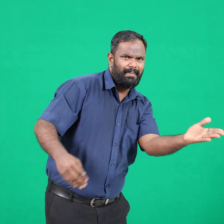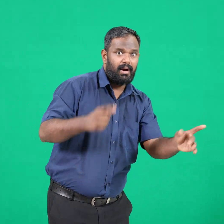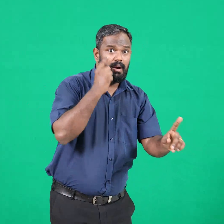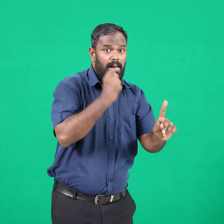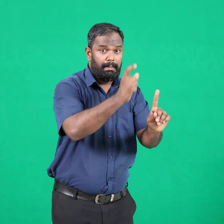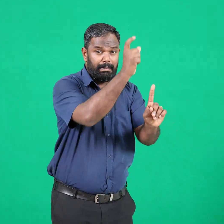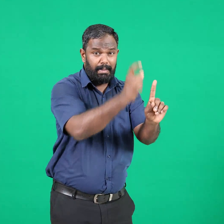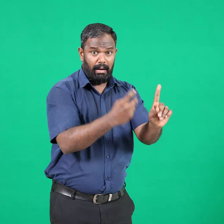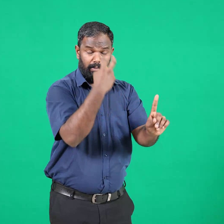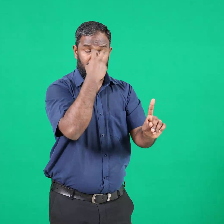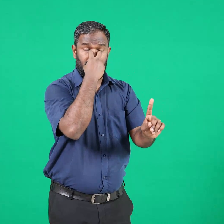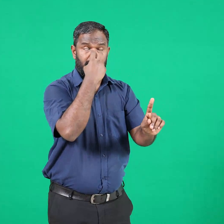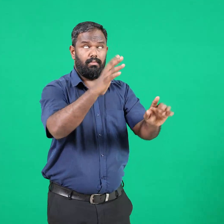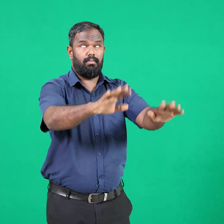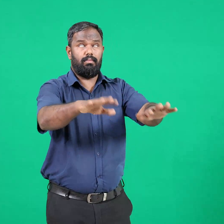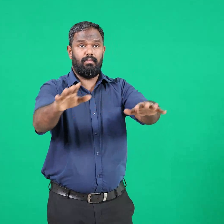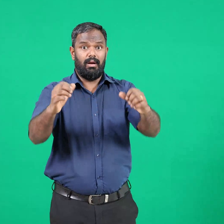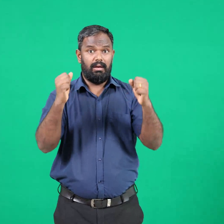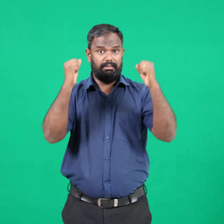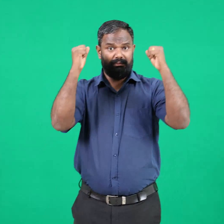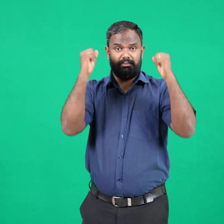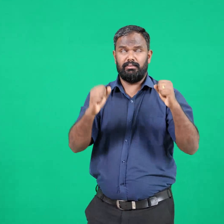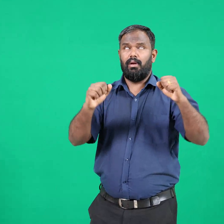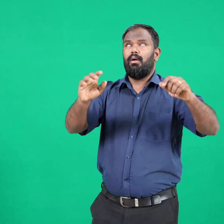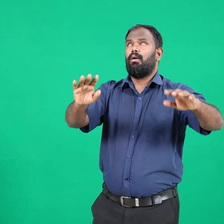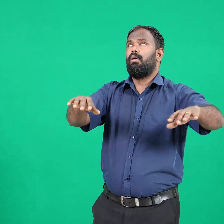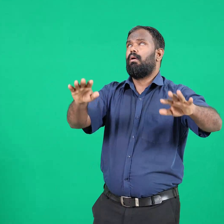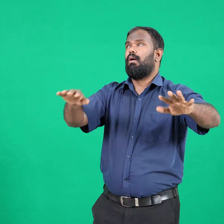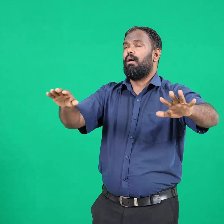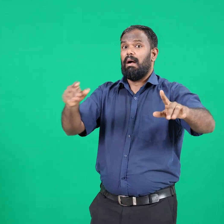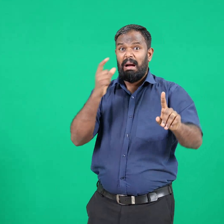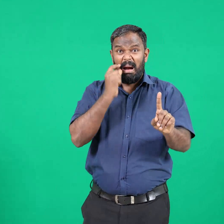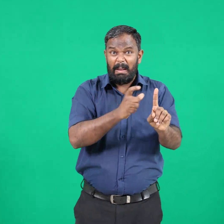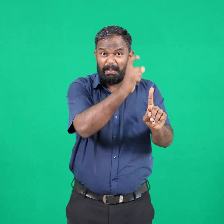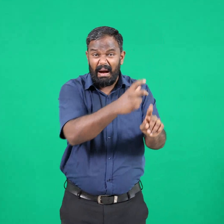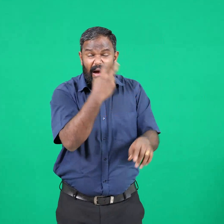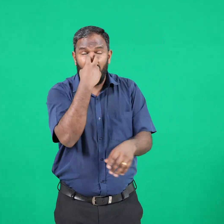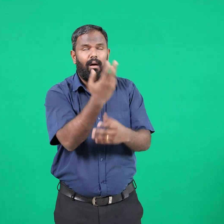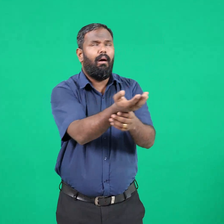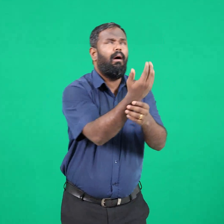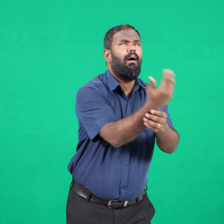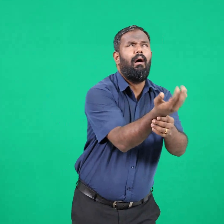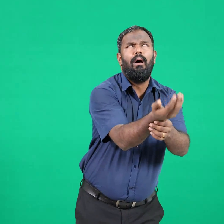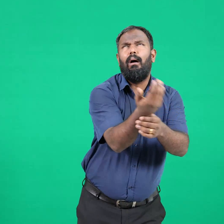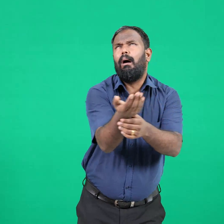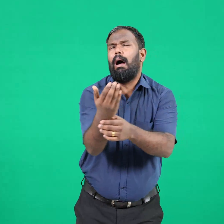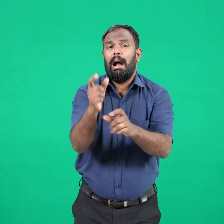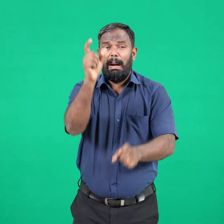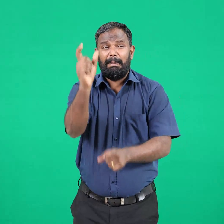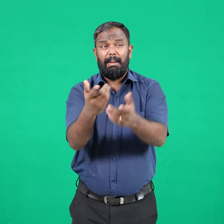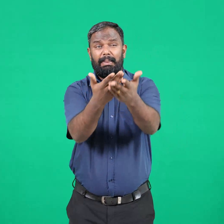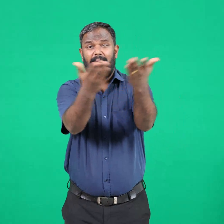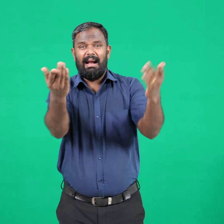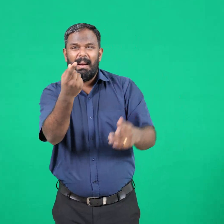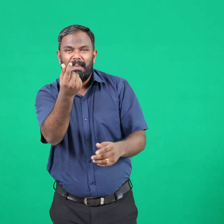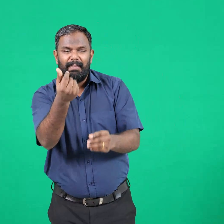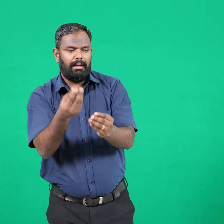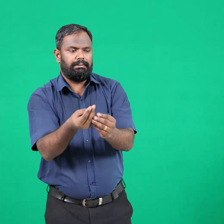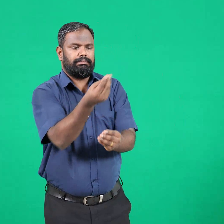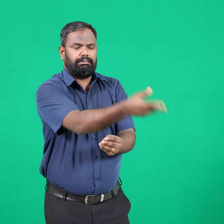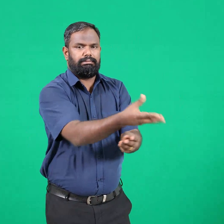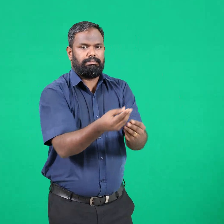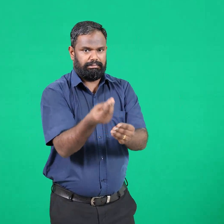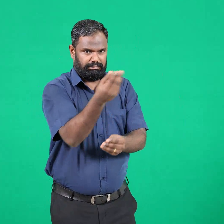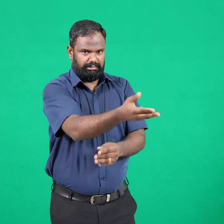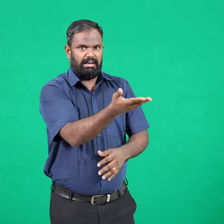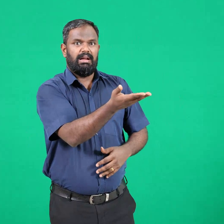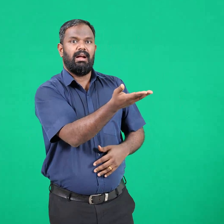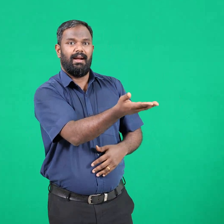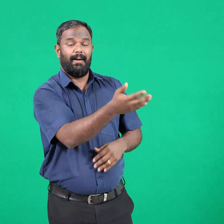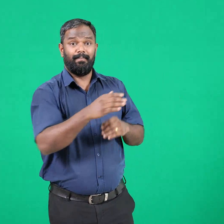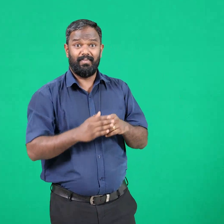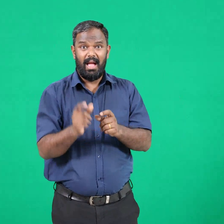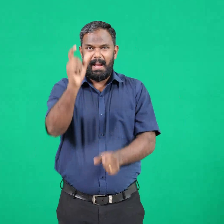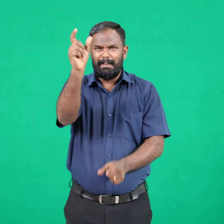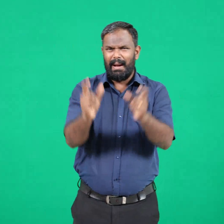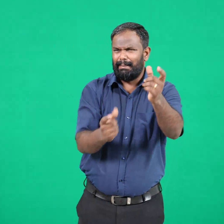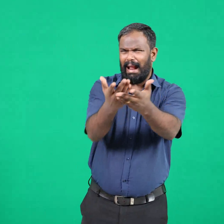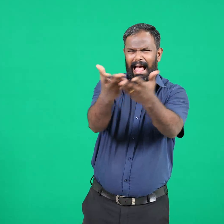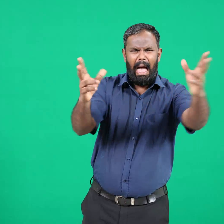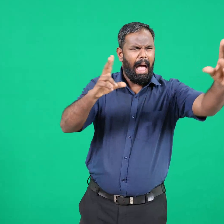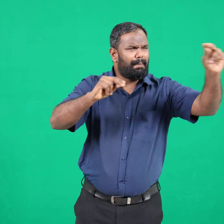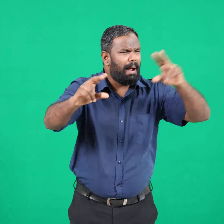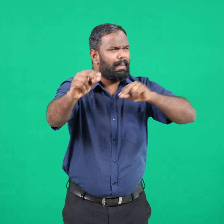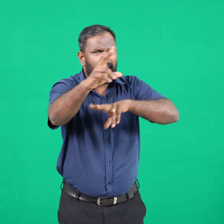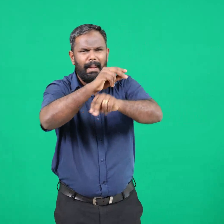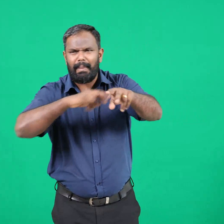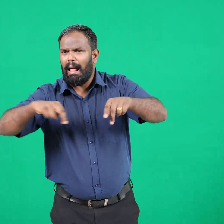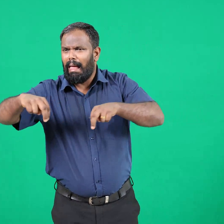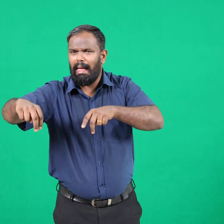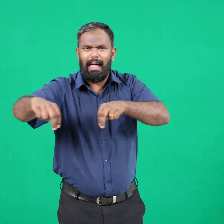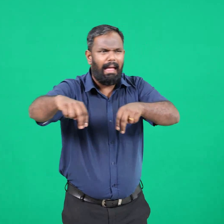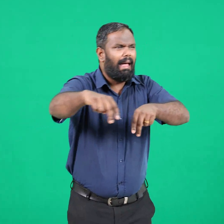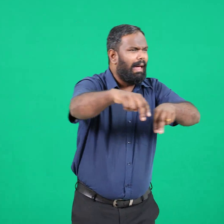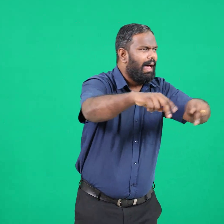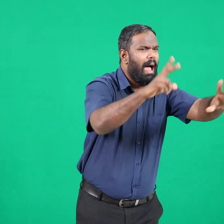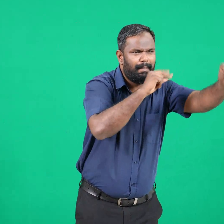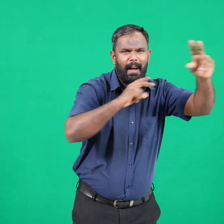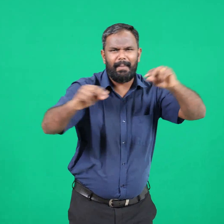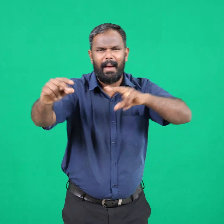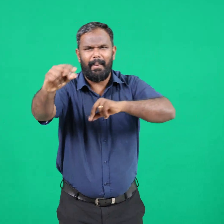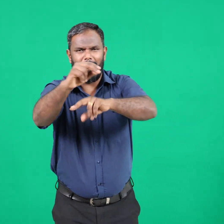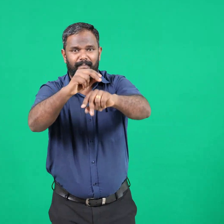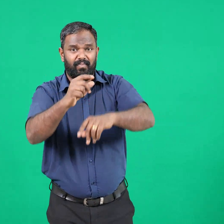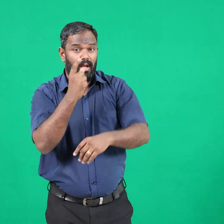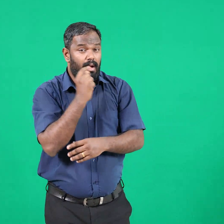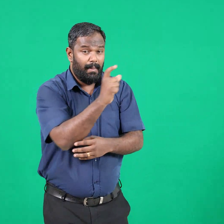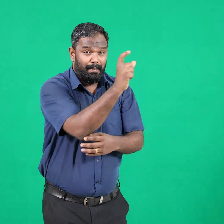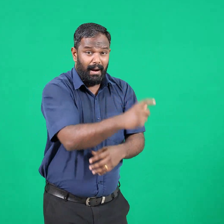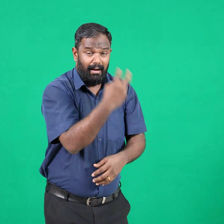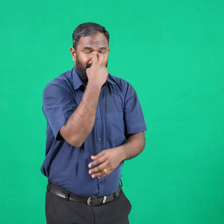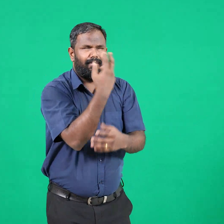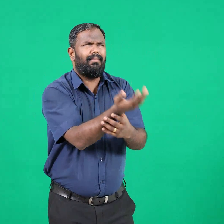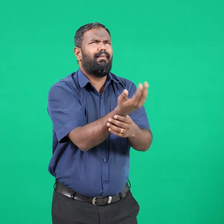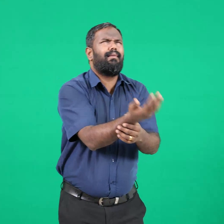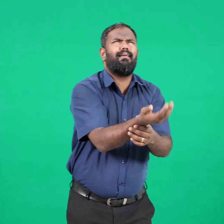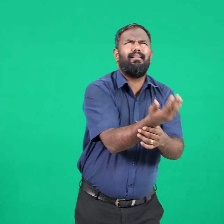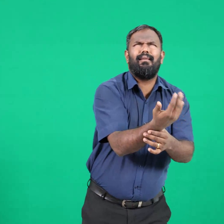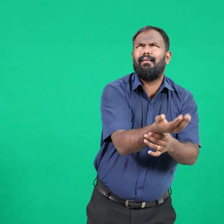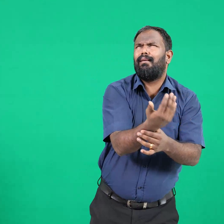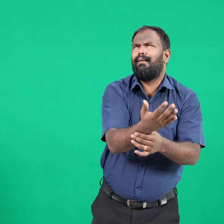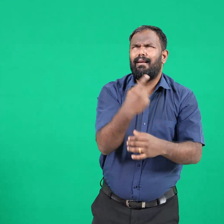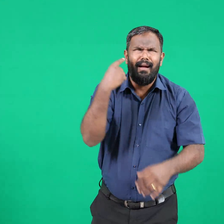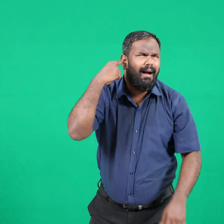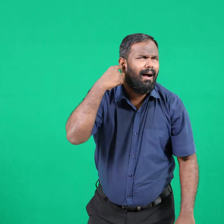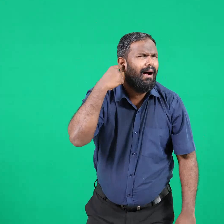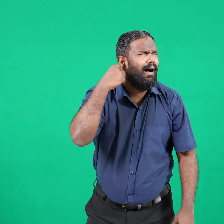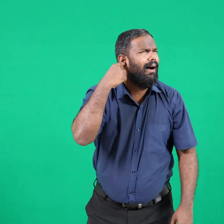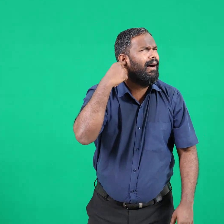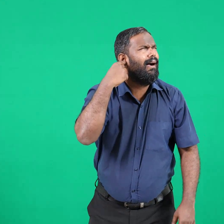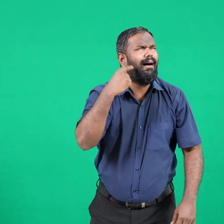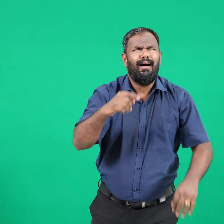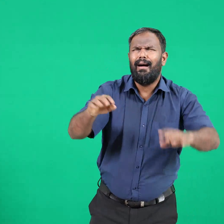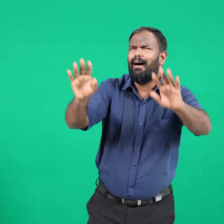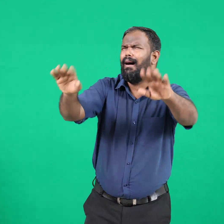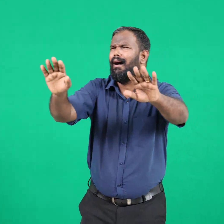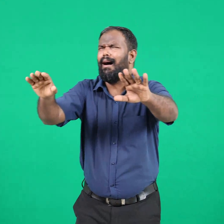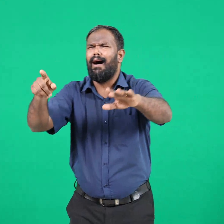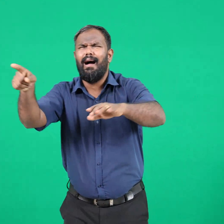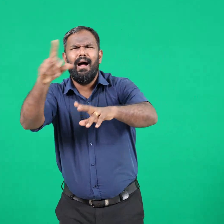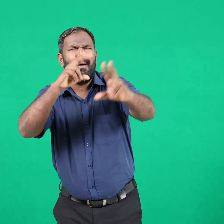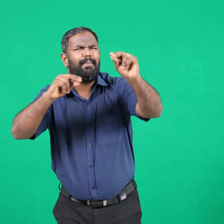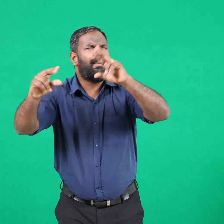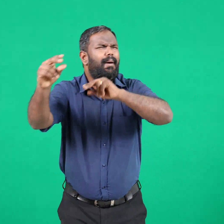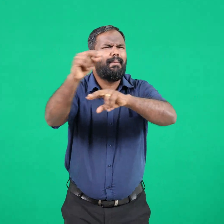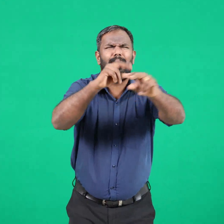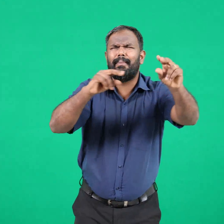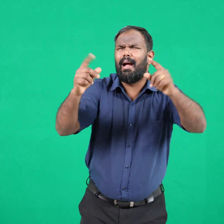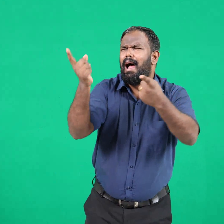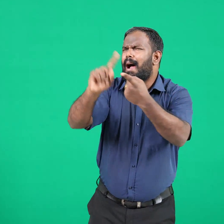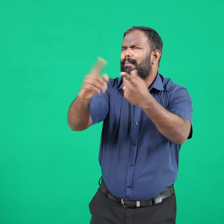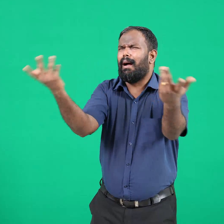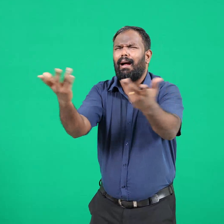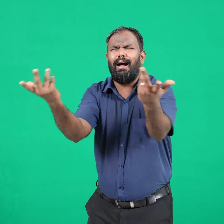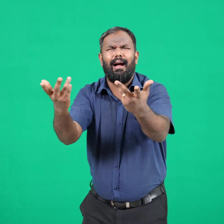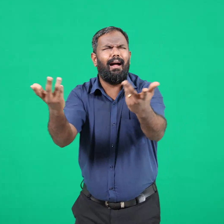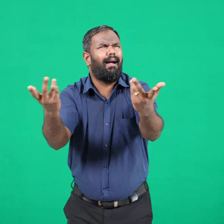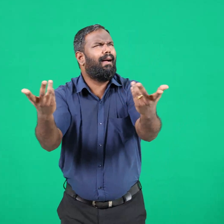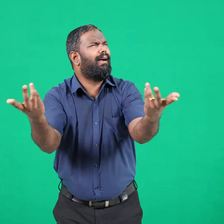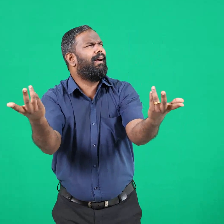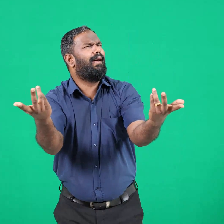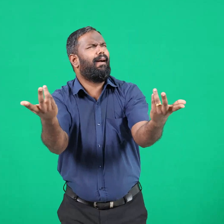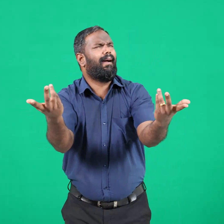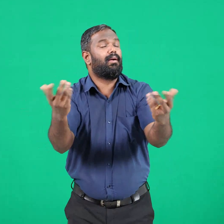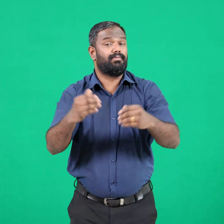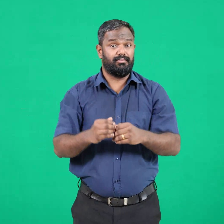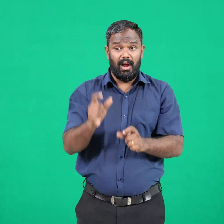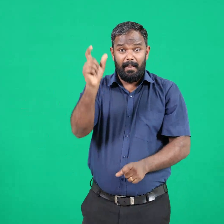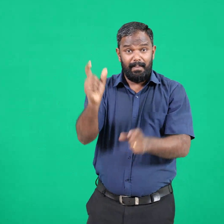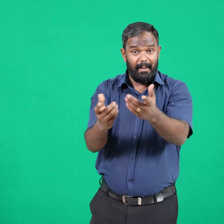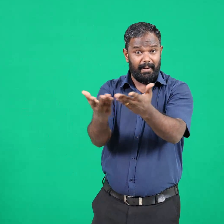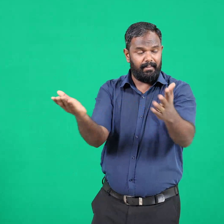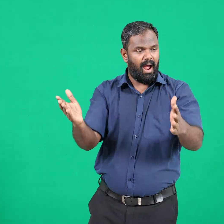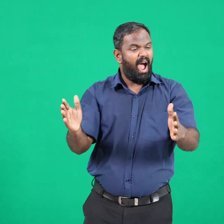When he heard the crowd going by, he asked what was happening.